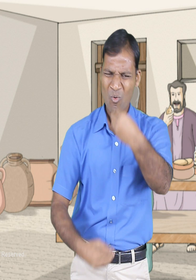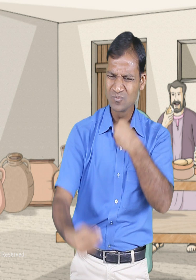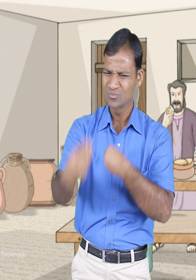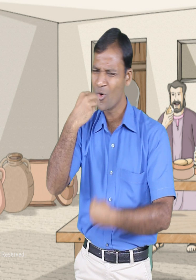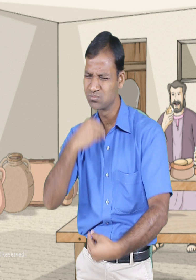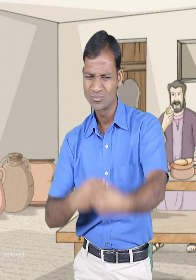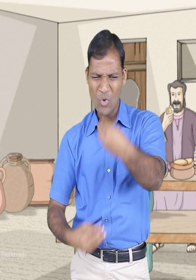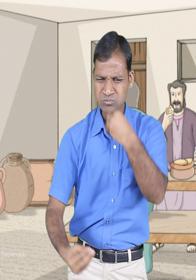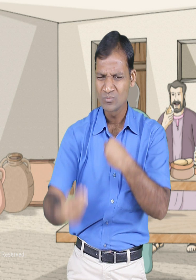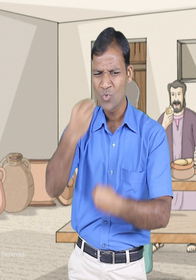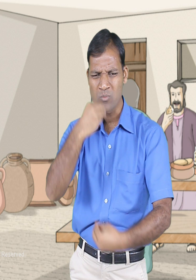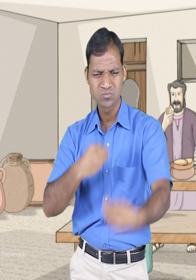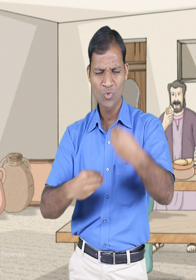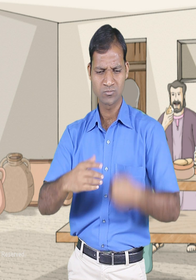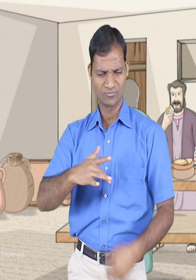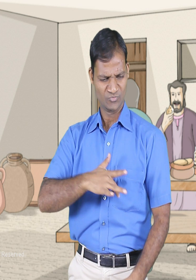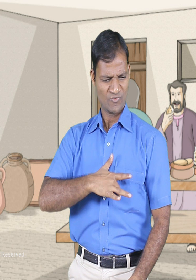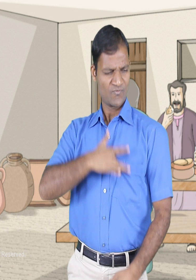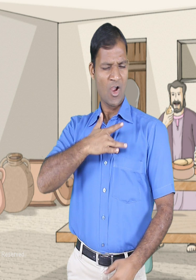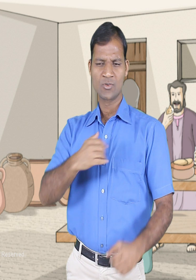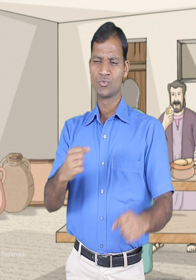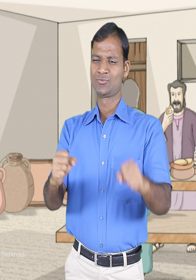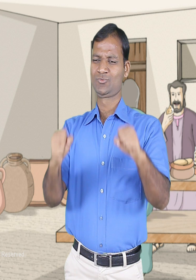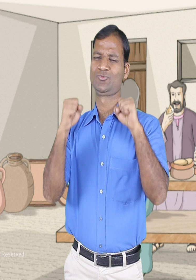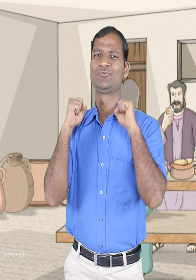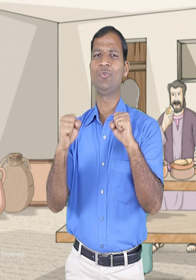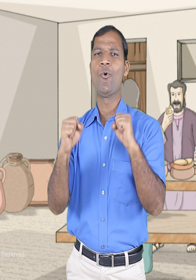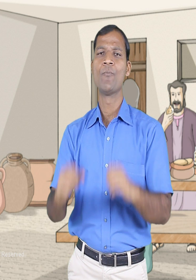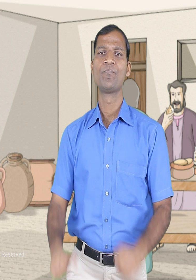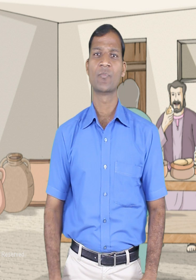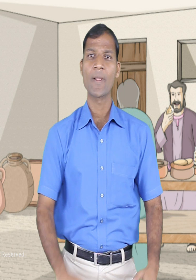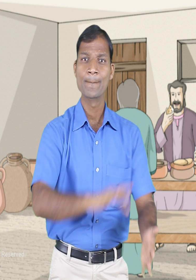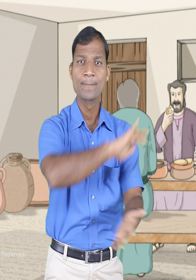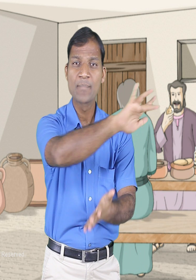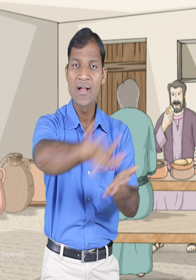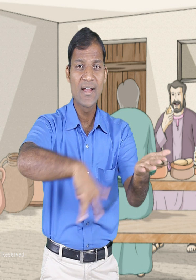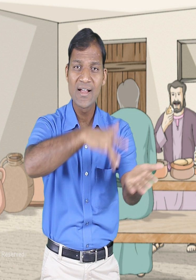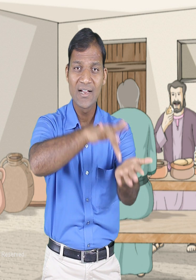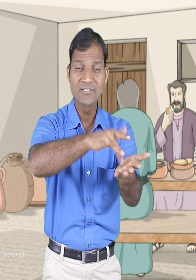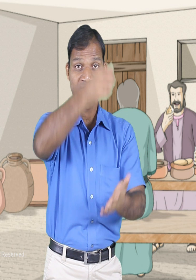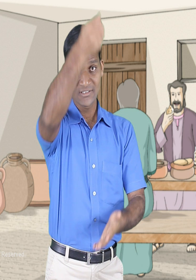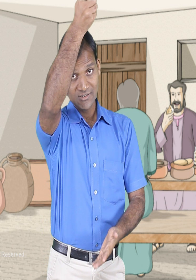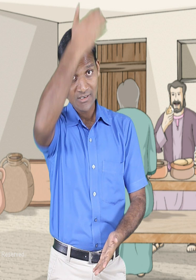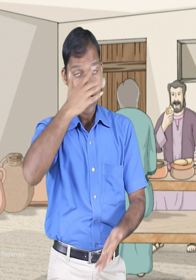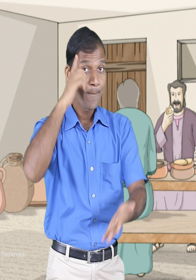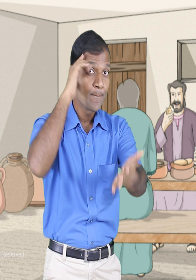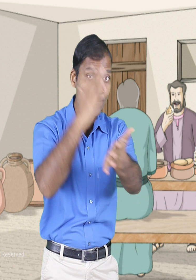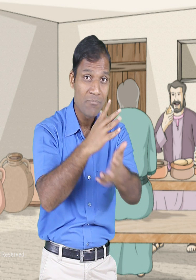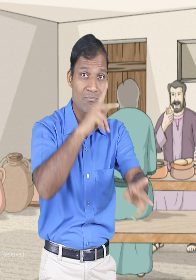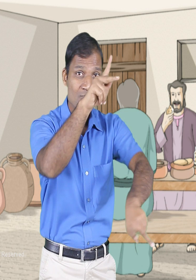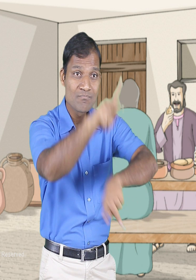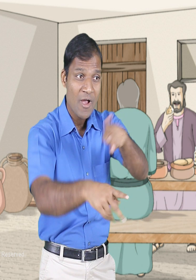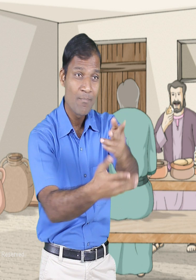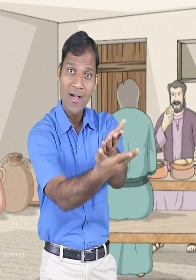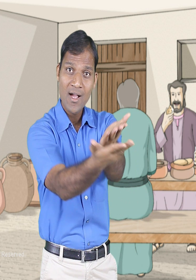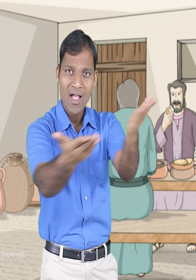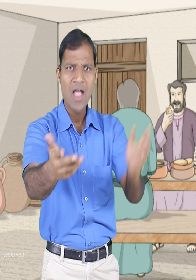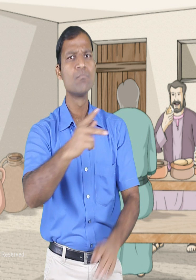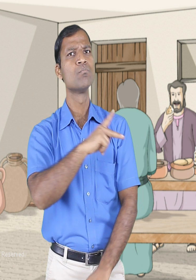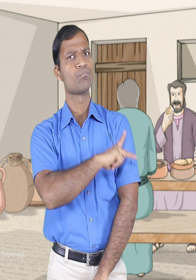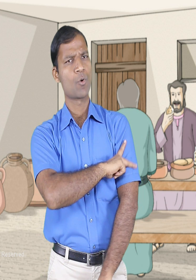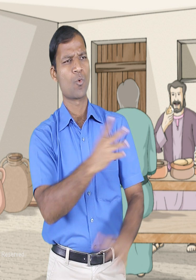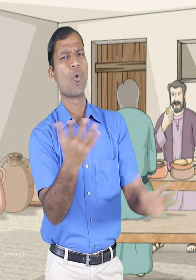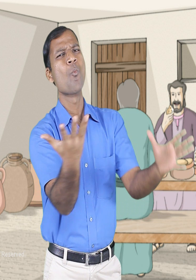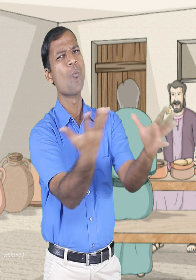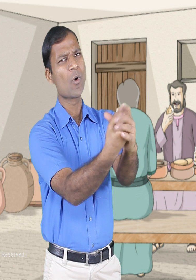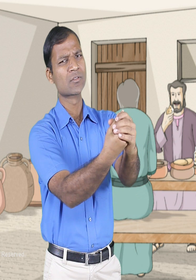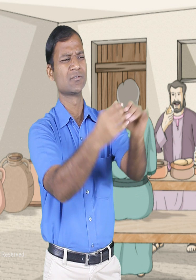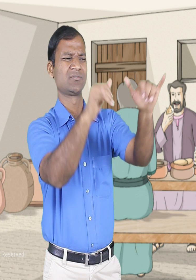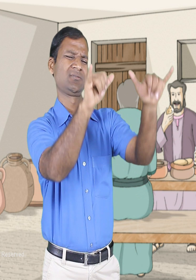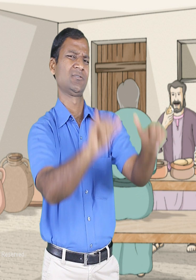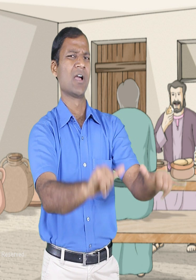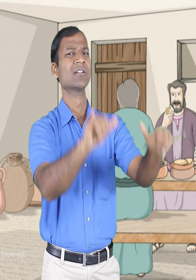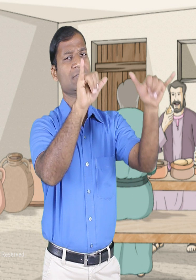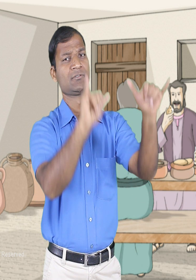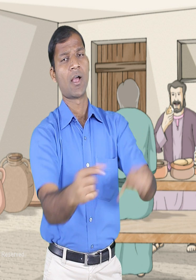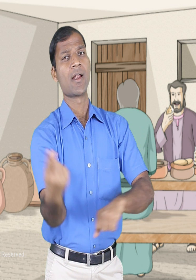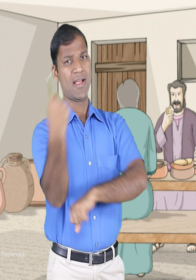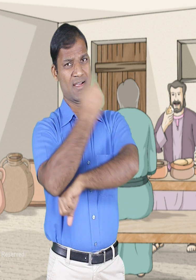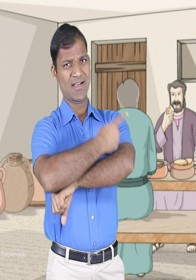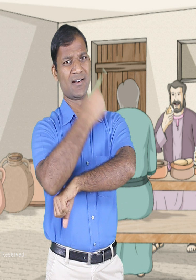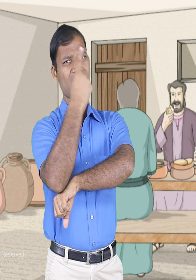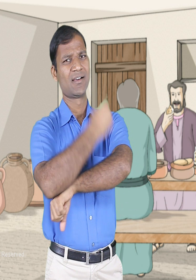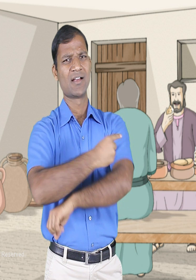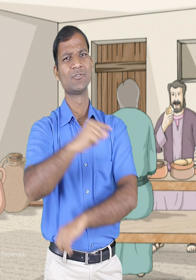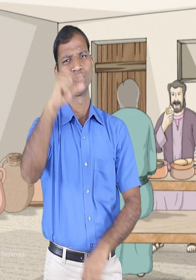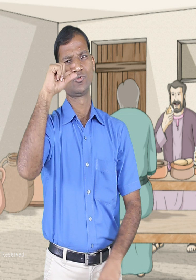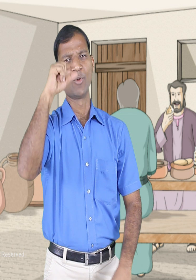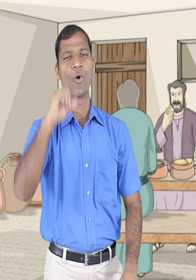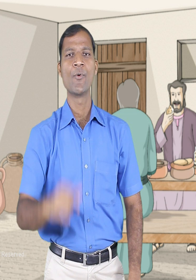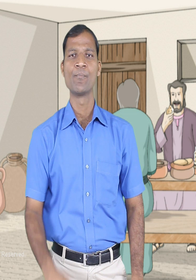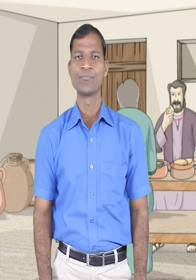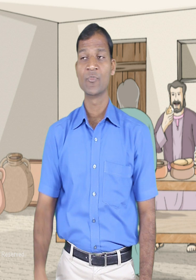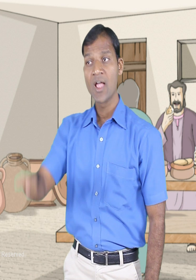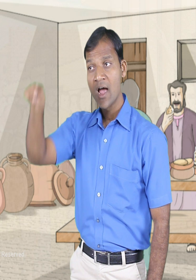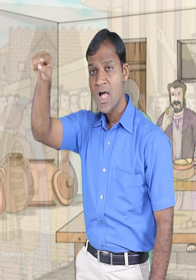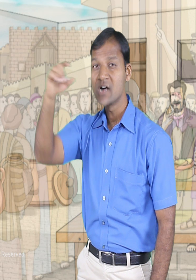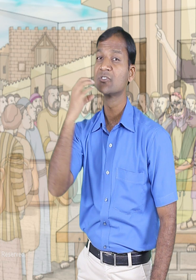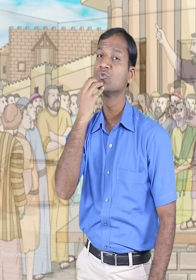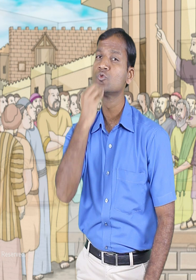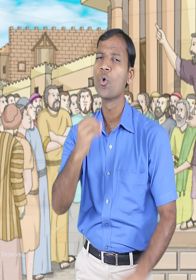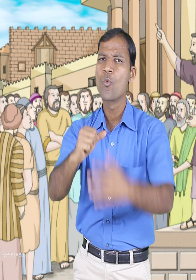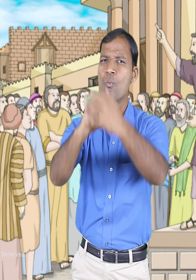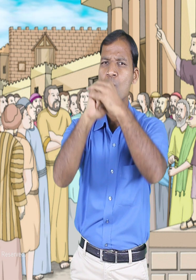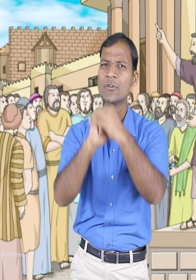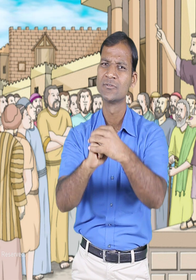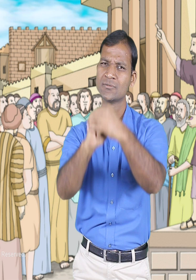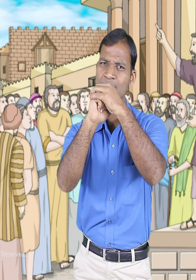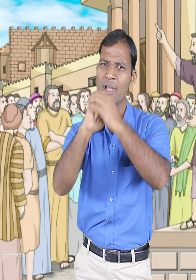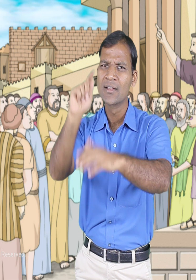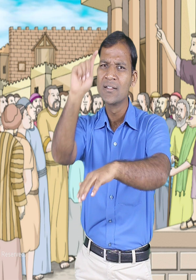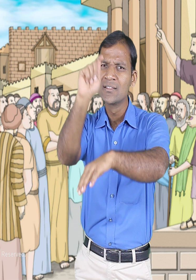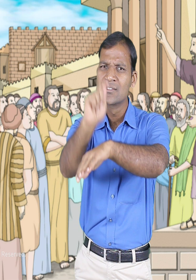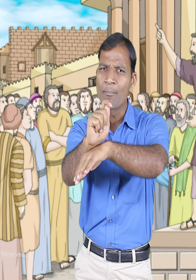And he spent several days with the disciples in Damascus.